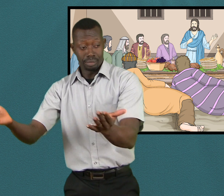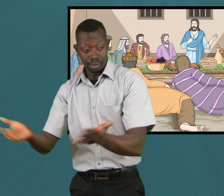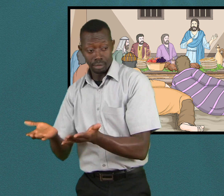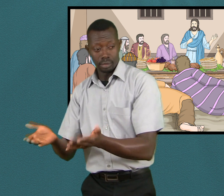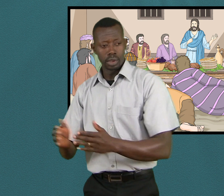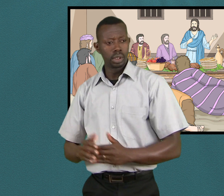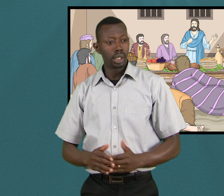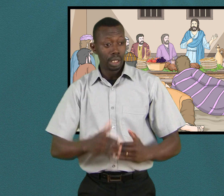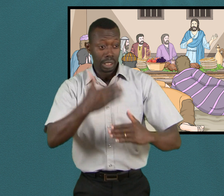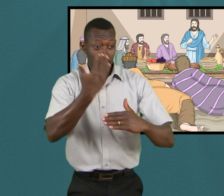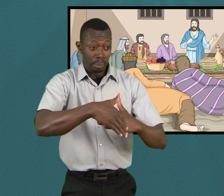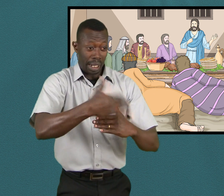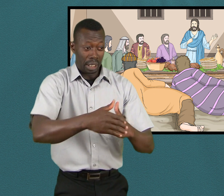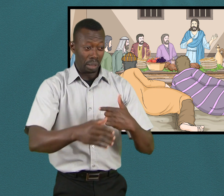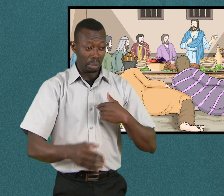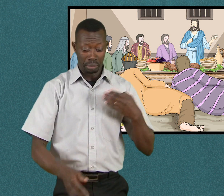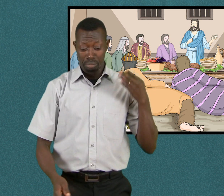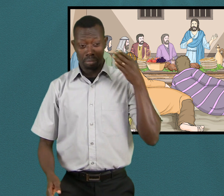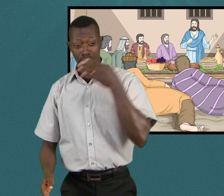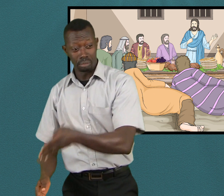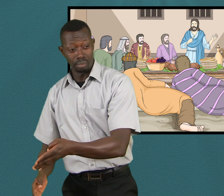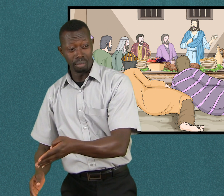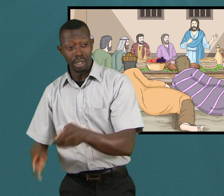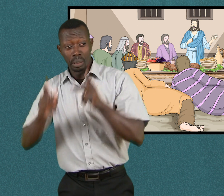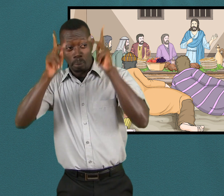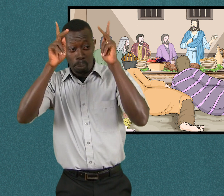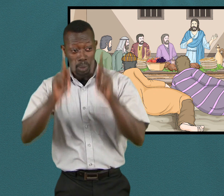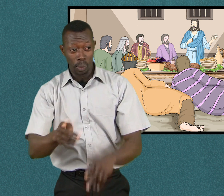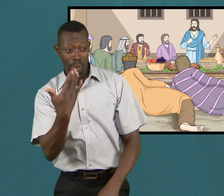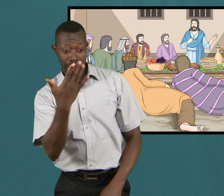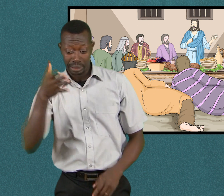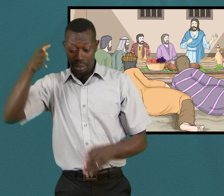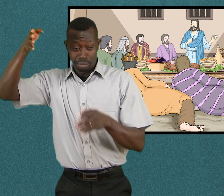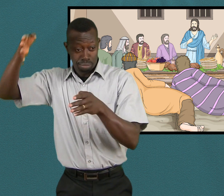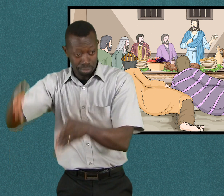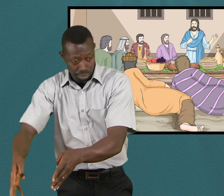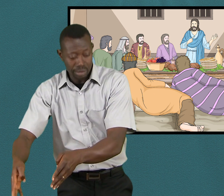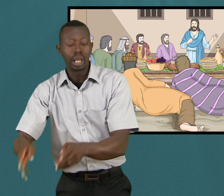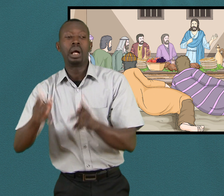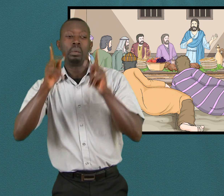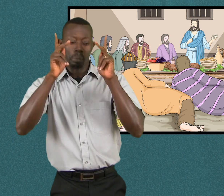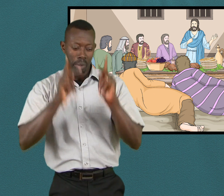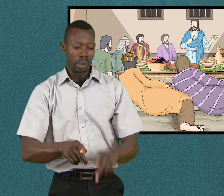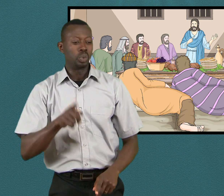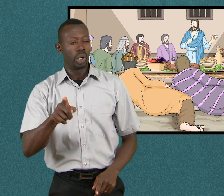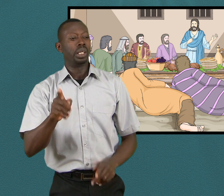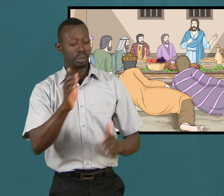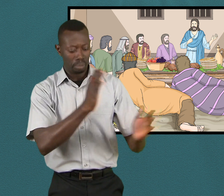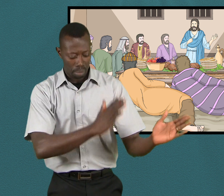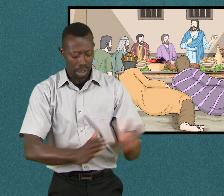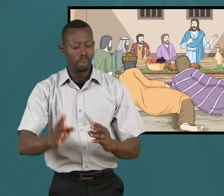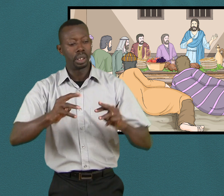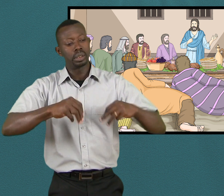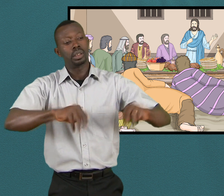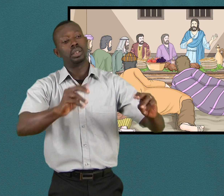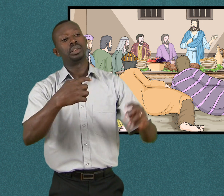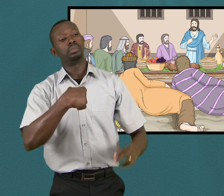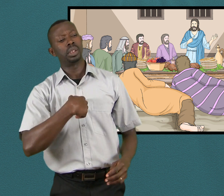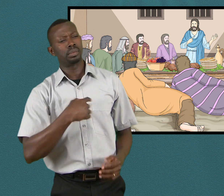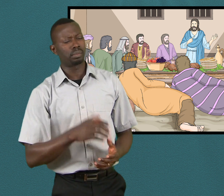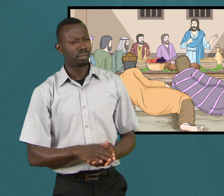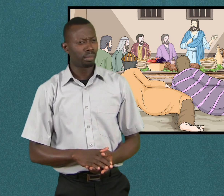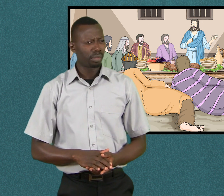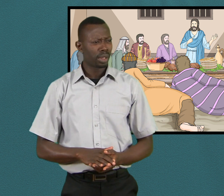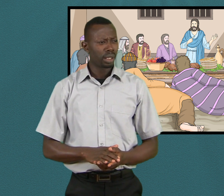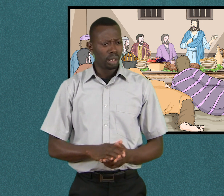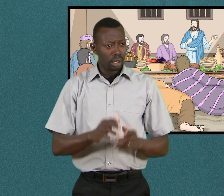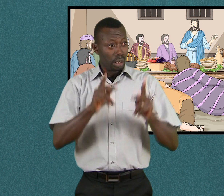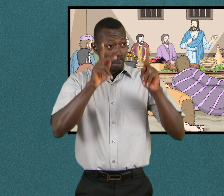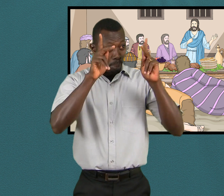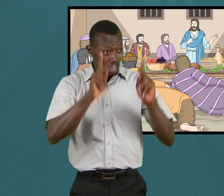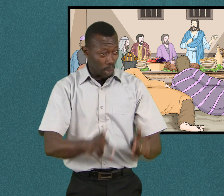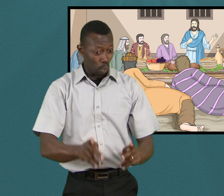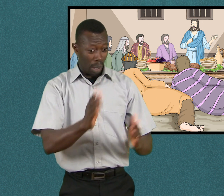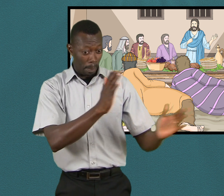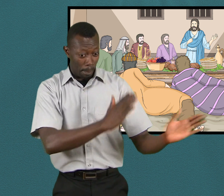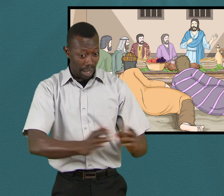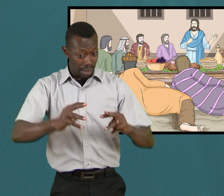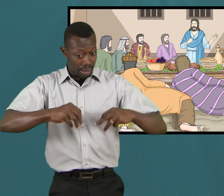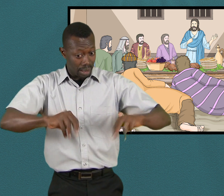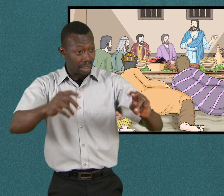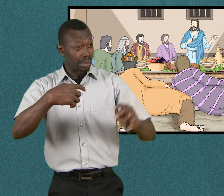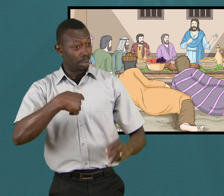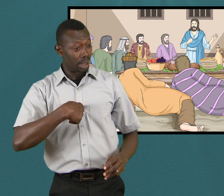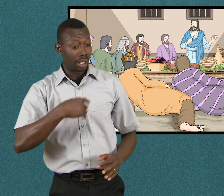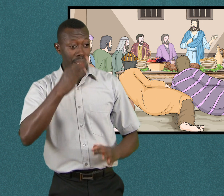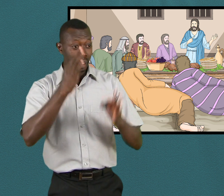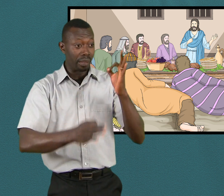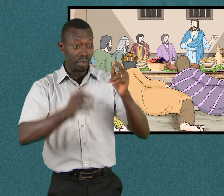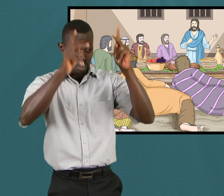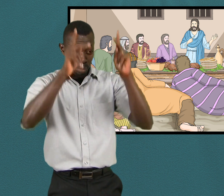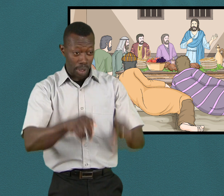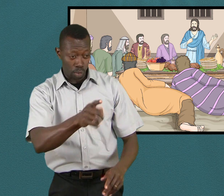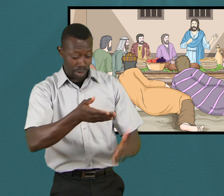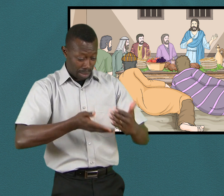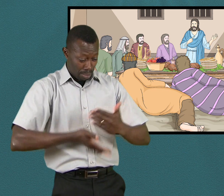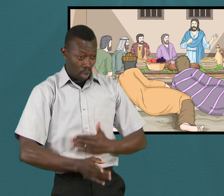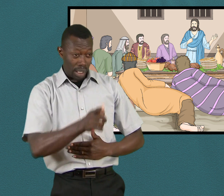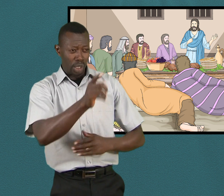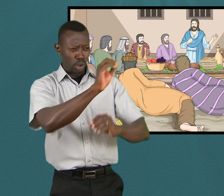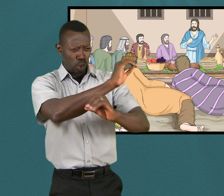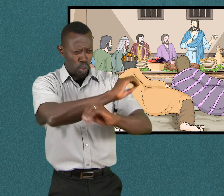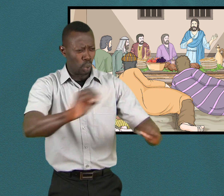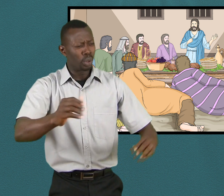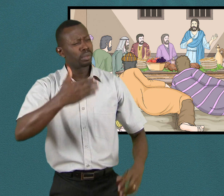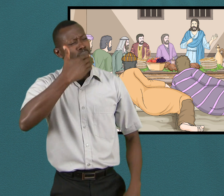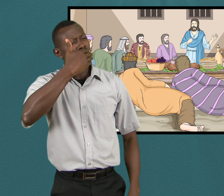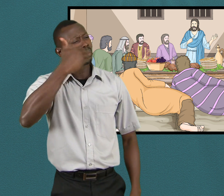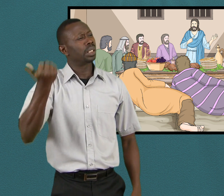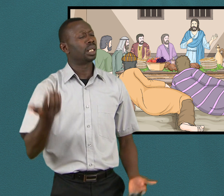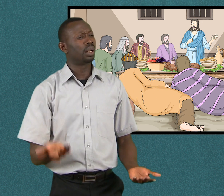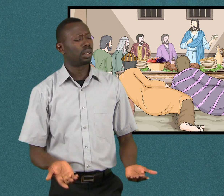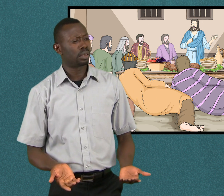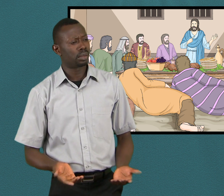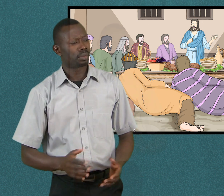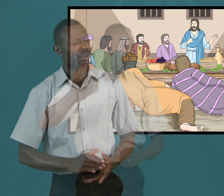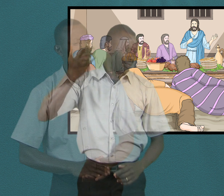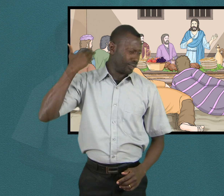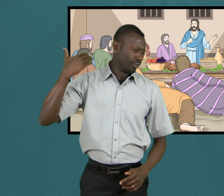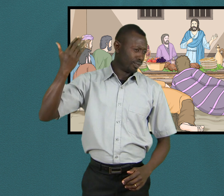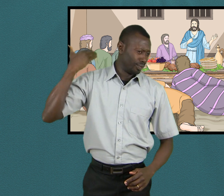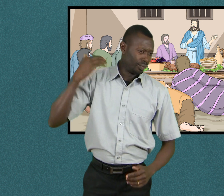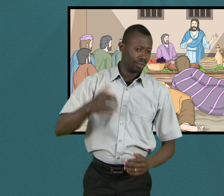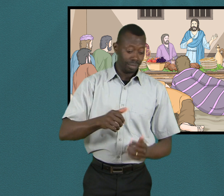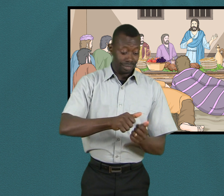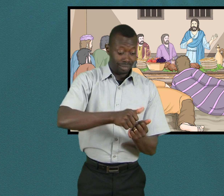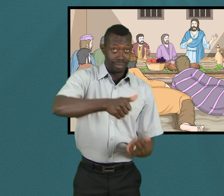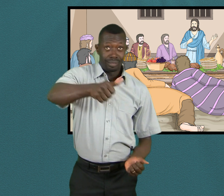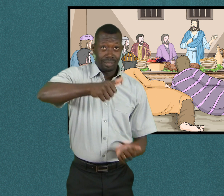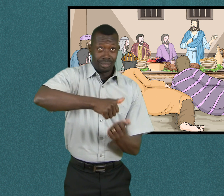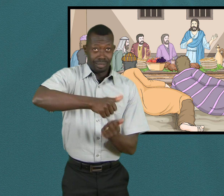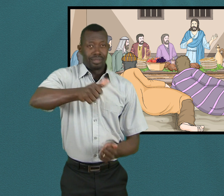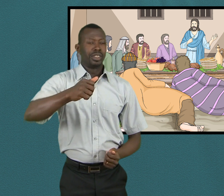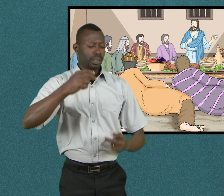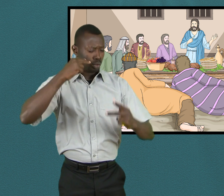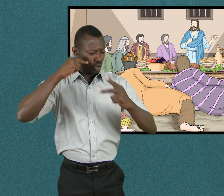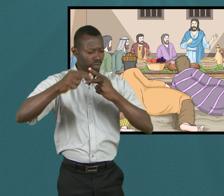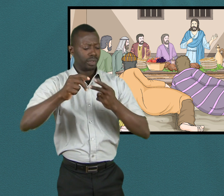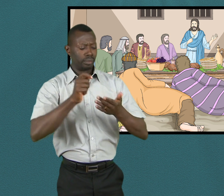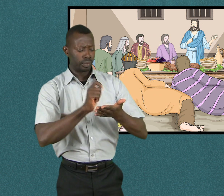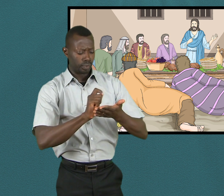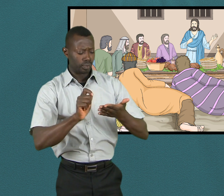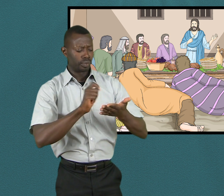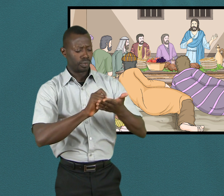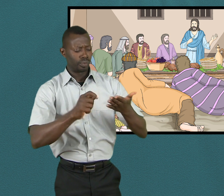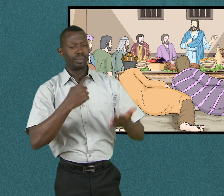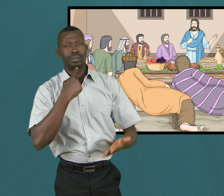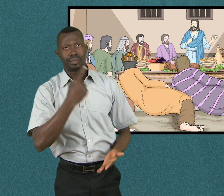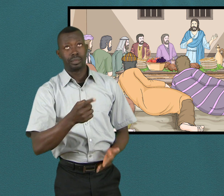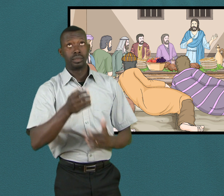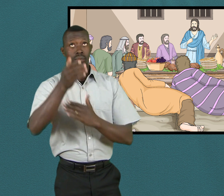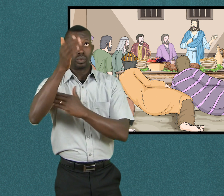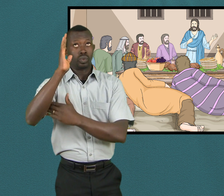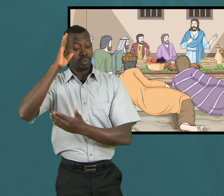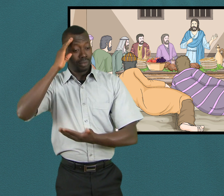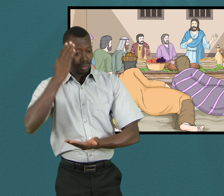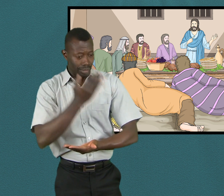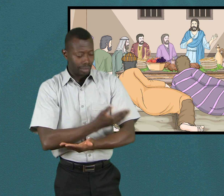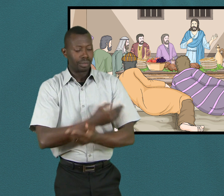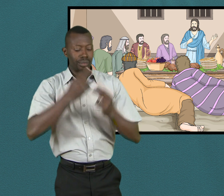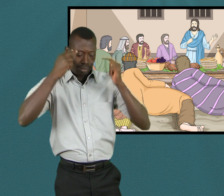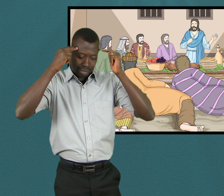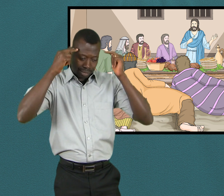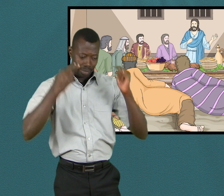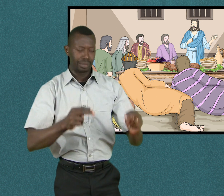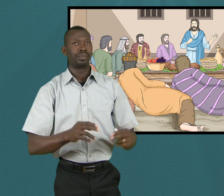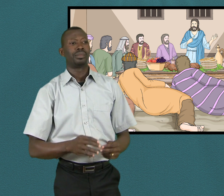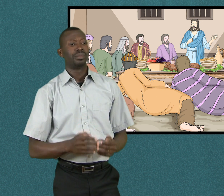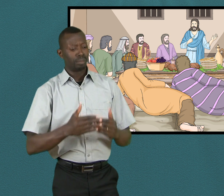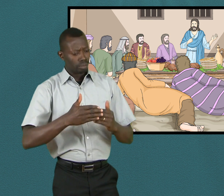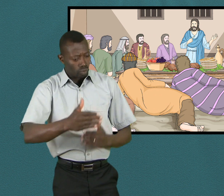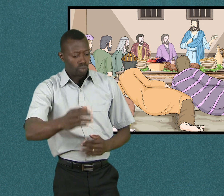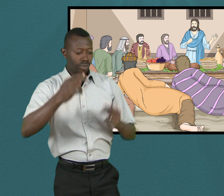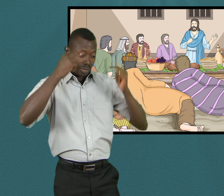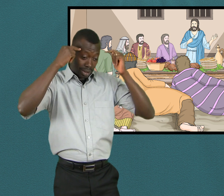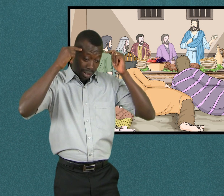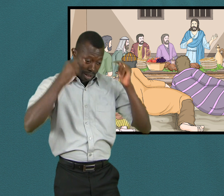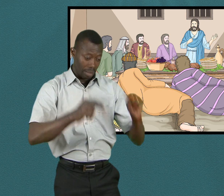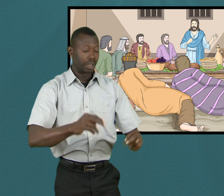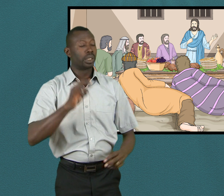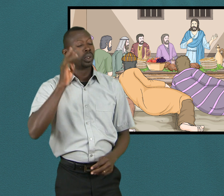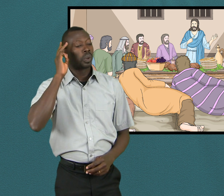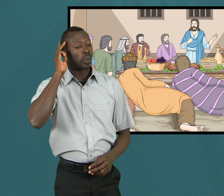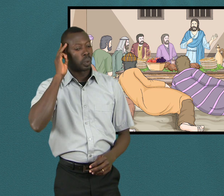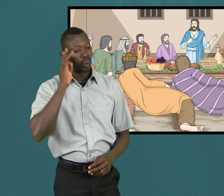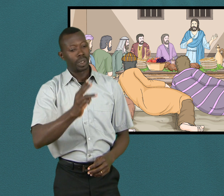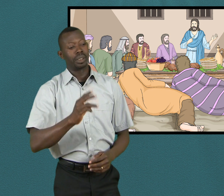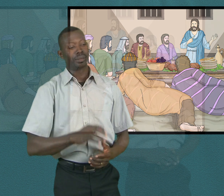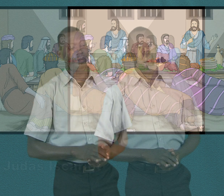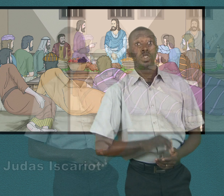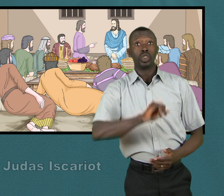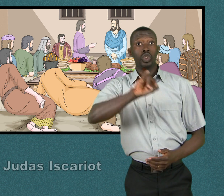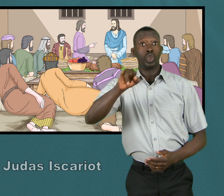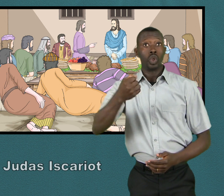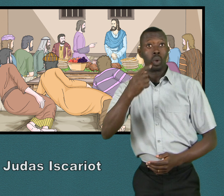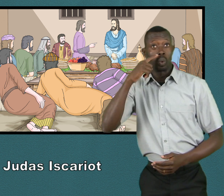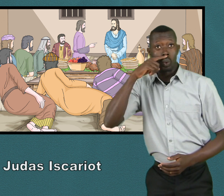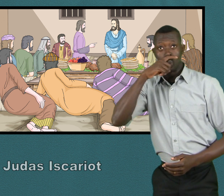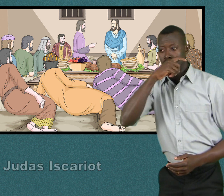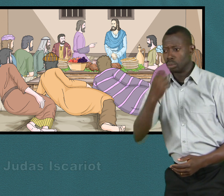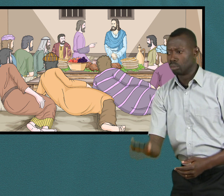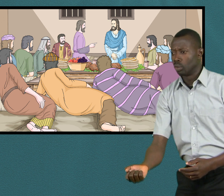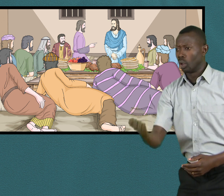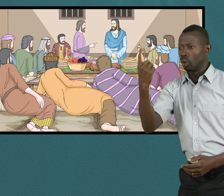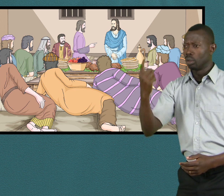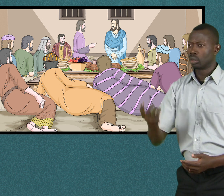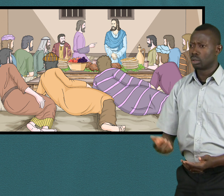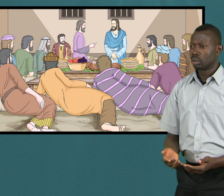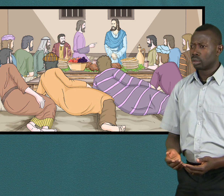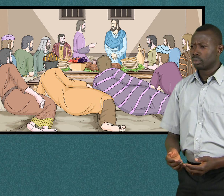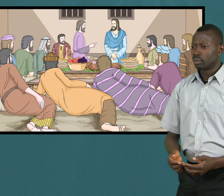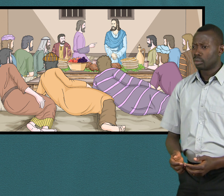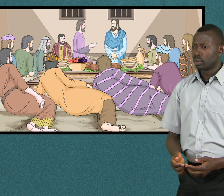The Son of Man will go just as it is written about Him, but woe to that man by whom He is betrayed. It would be better for him if he had not been born.”